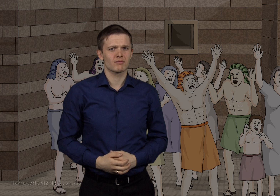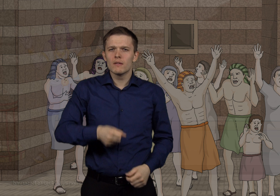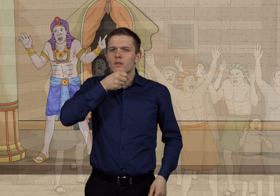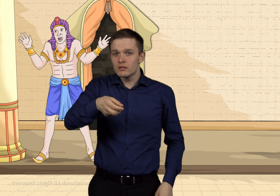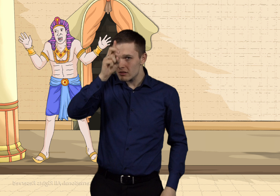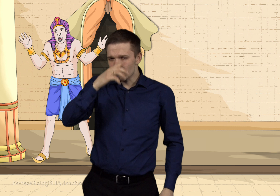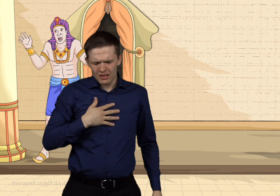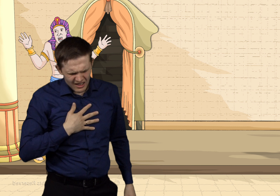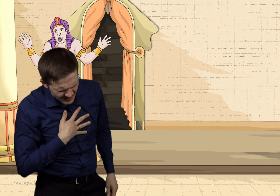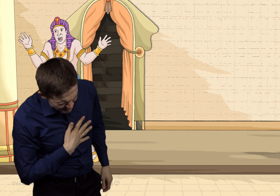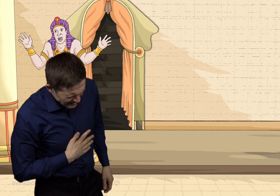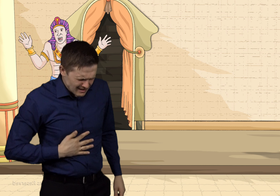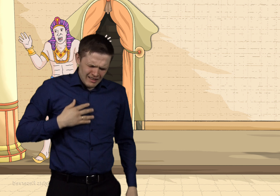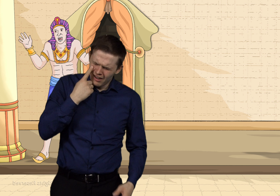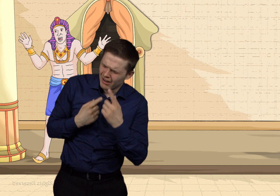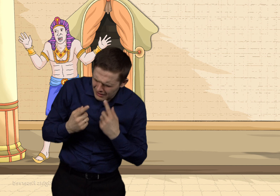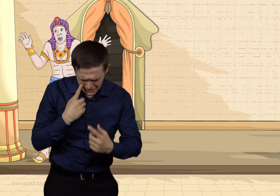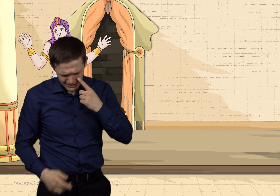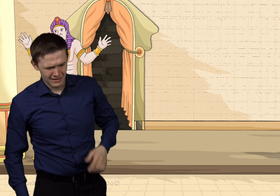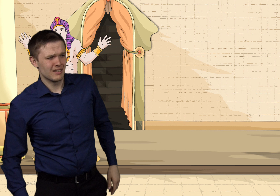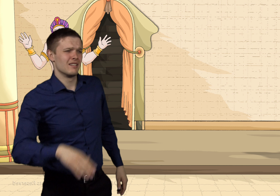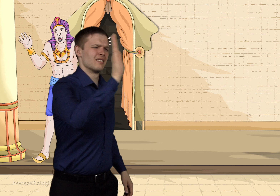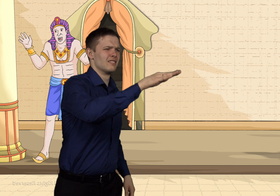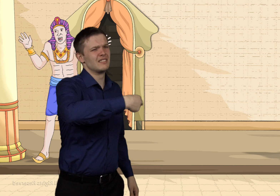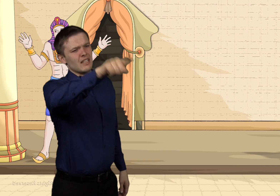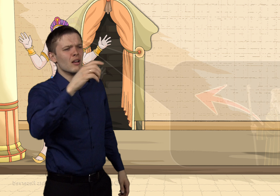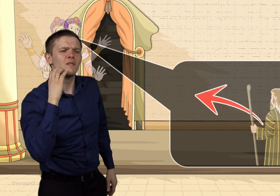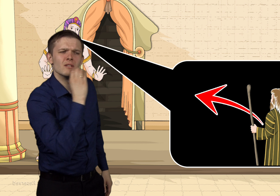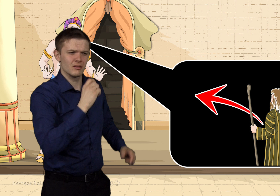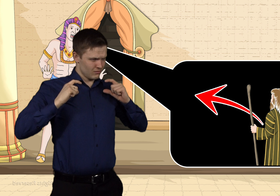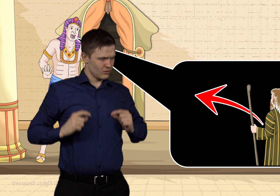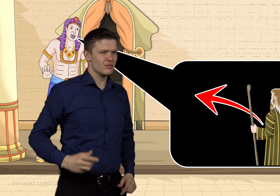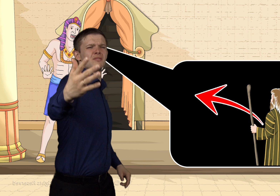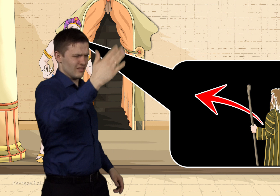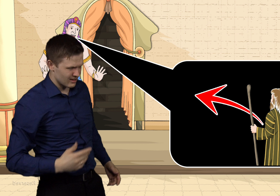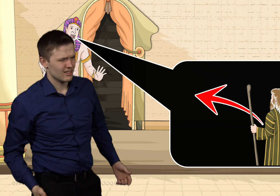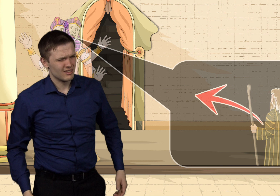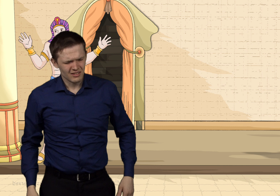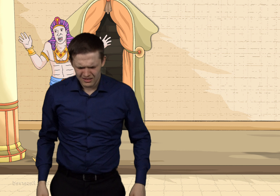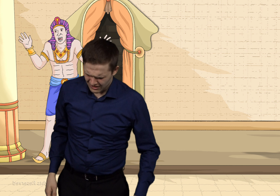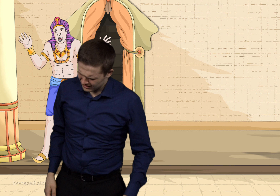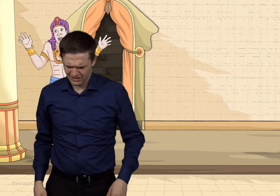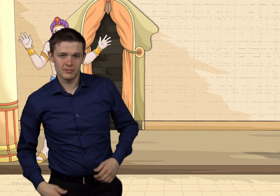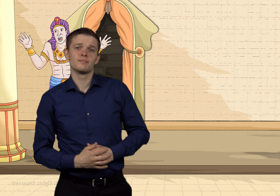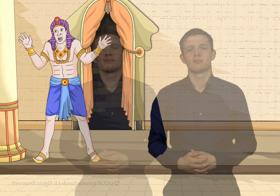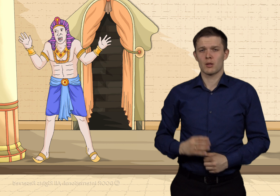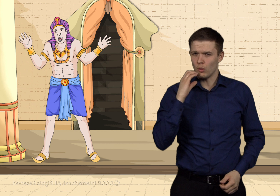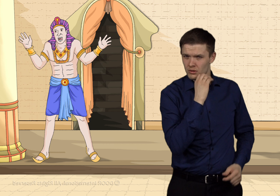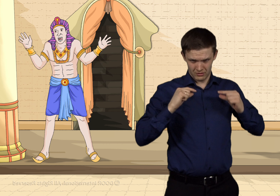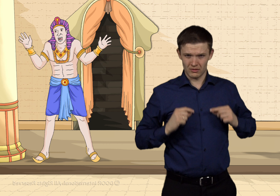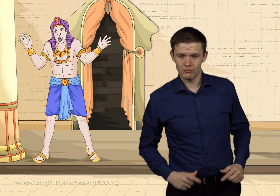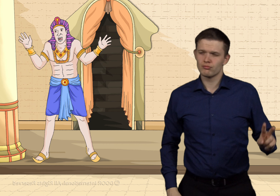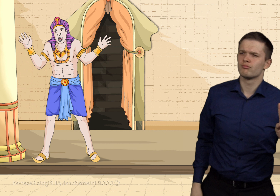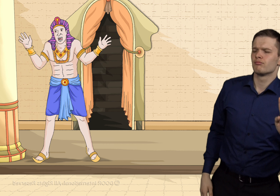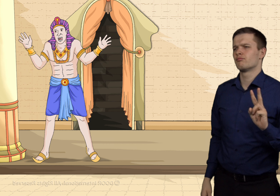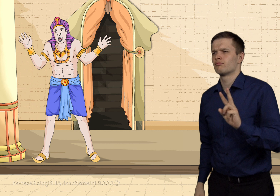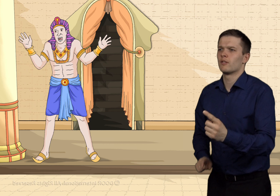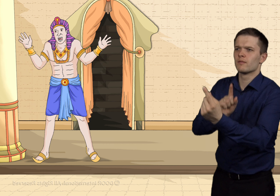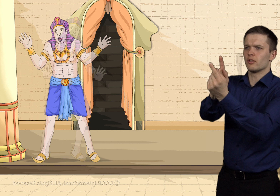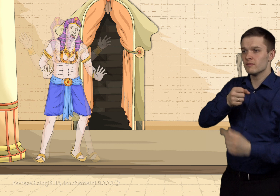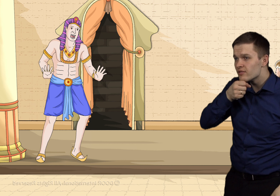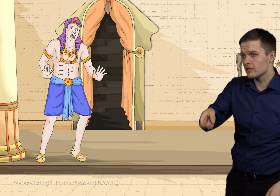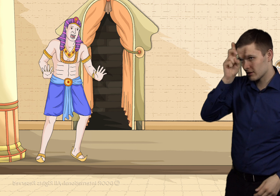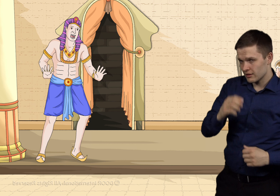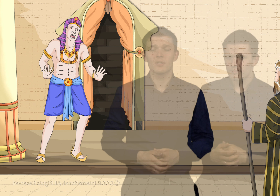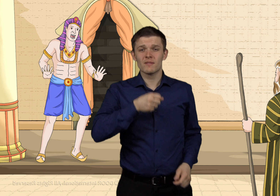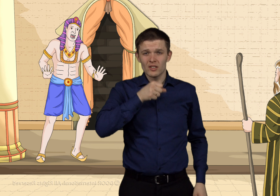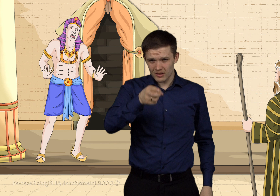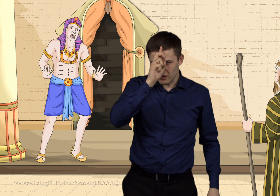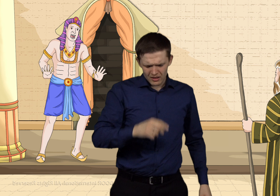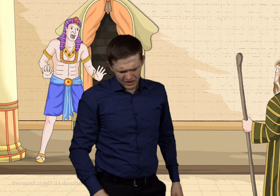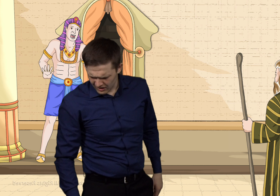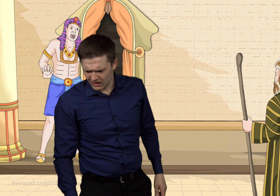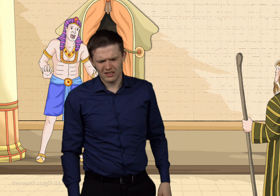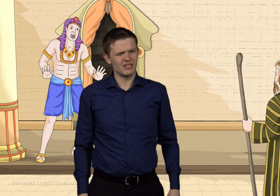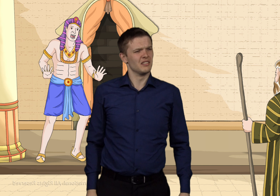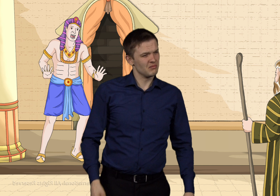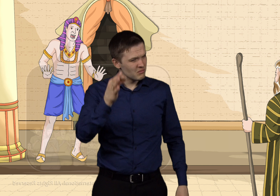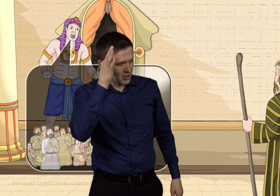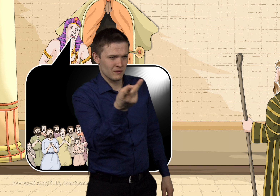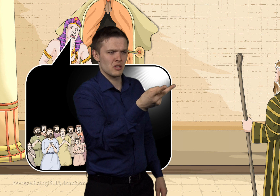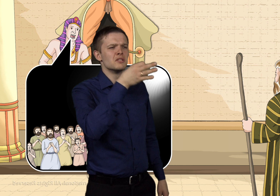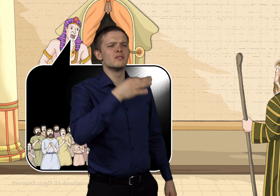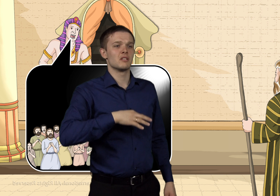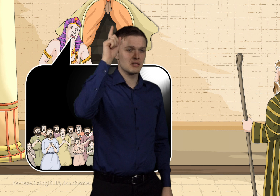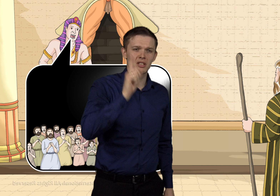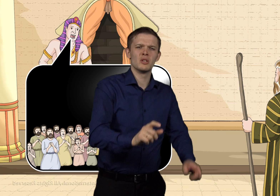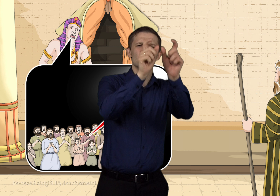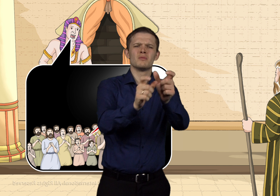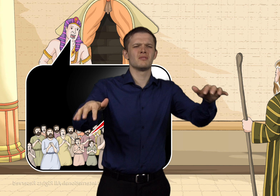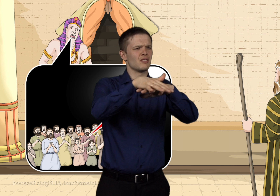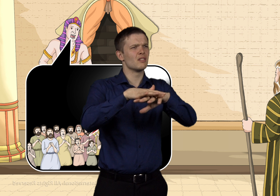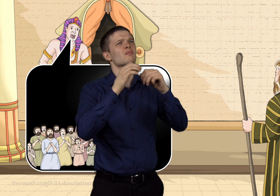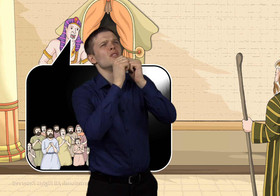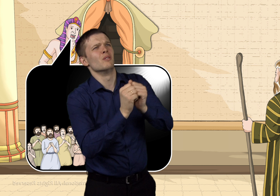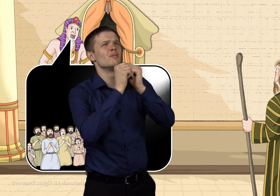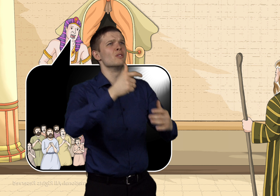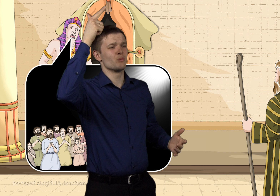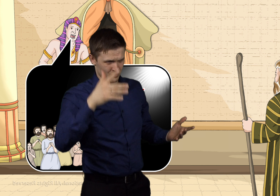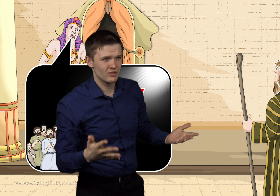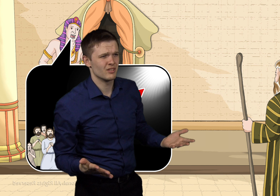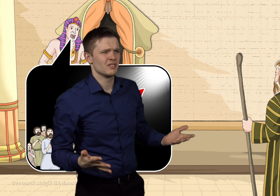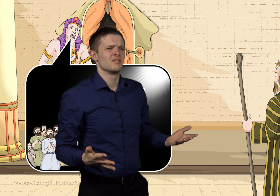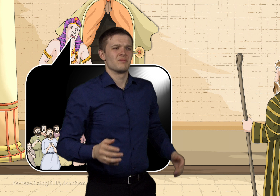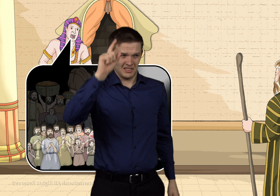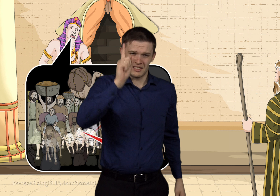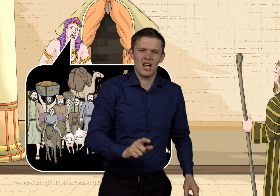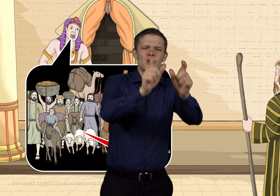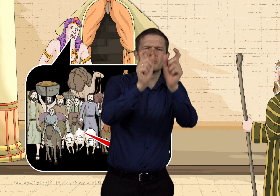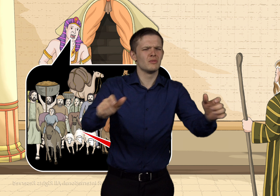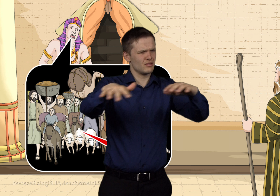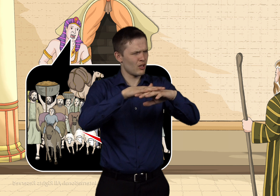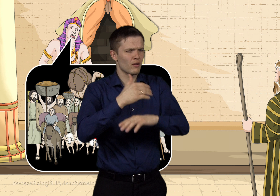Then Pharaoh summoned Moses and Aaron by night and said, “Get up, leave my people, both you and the Israelites! Go, worship the LORD as you have requested.